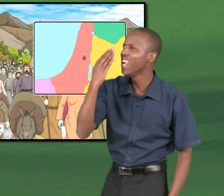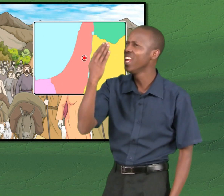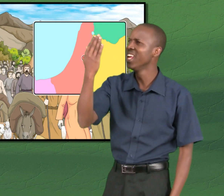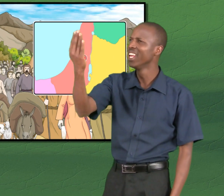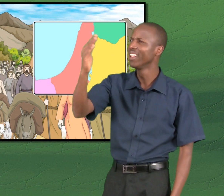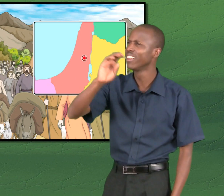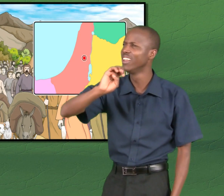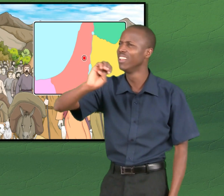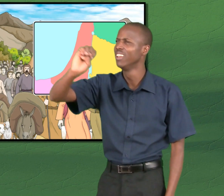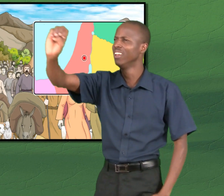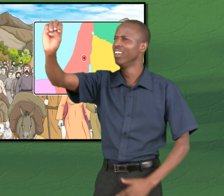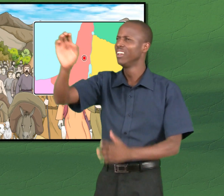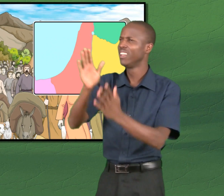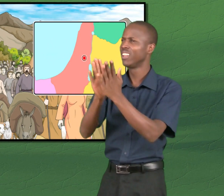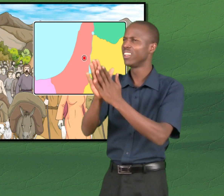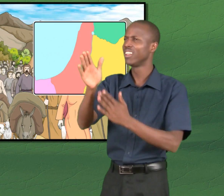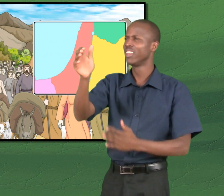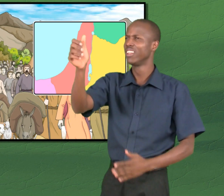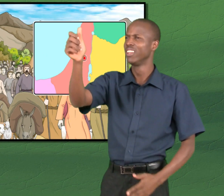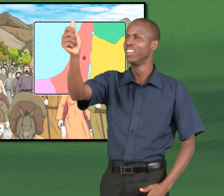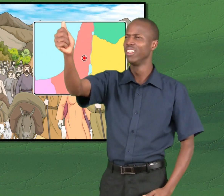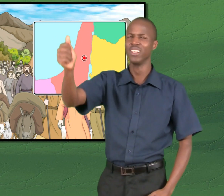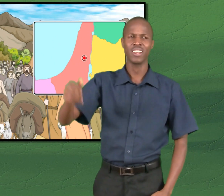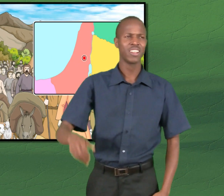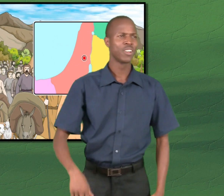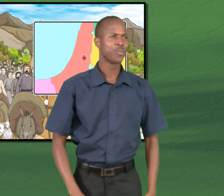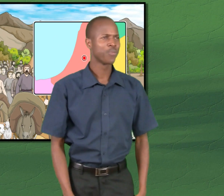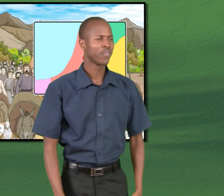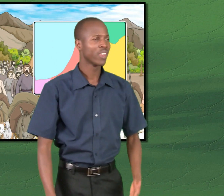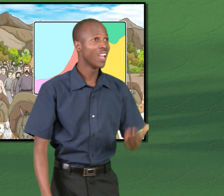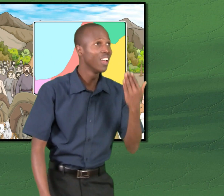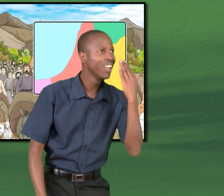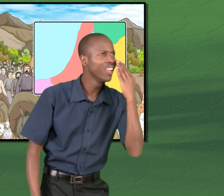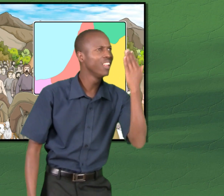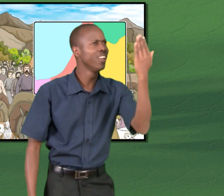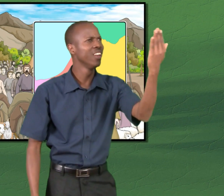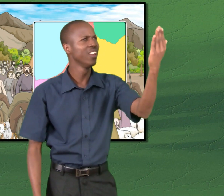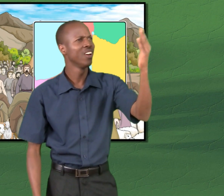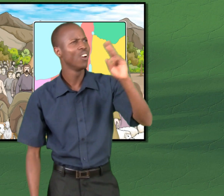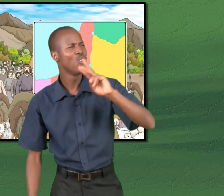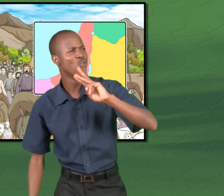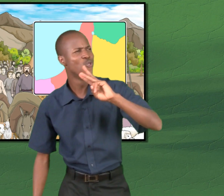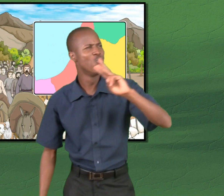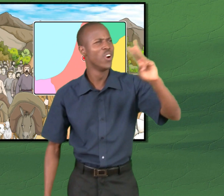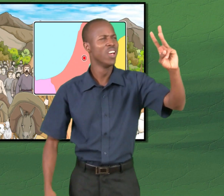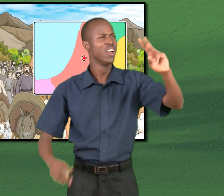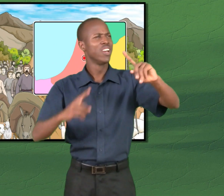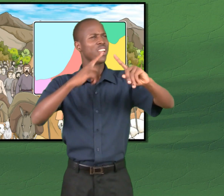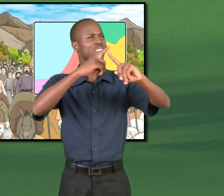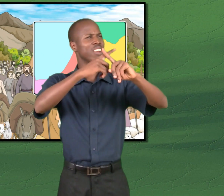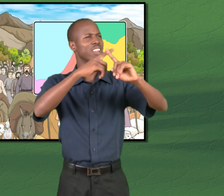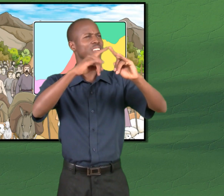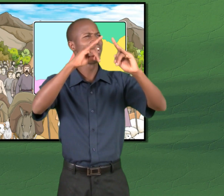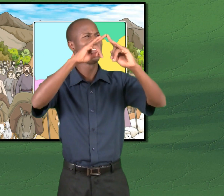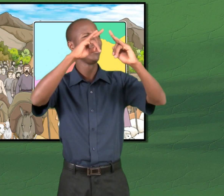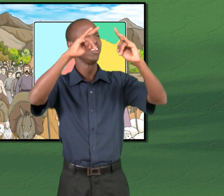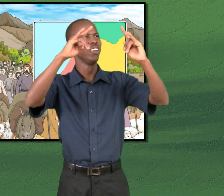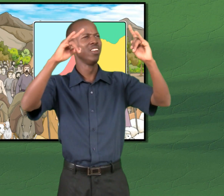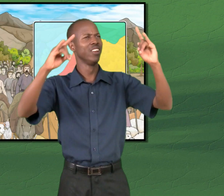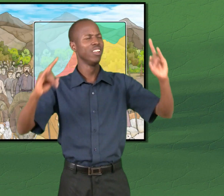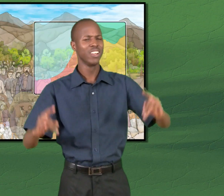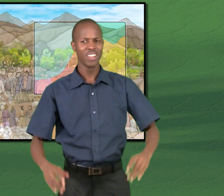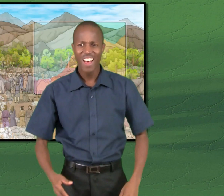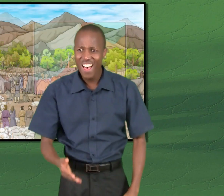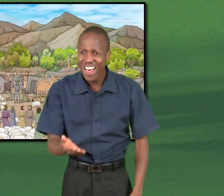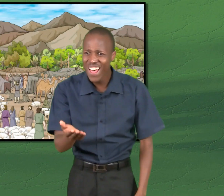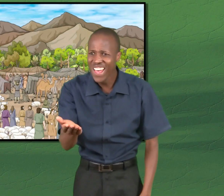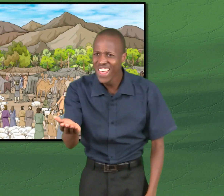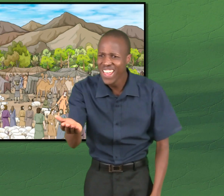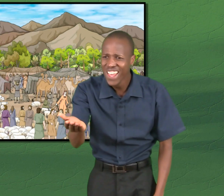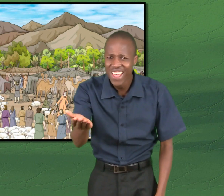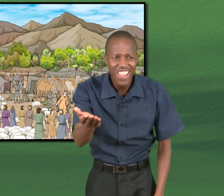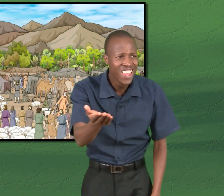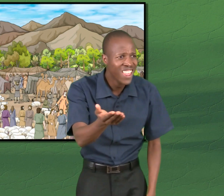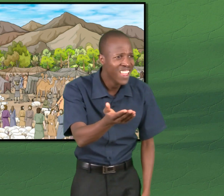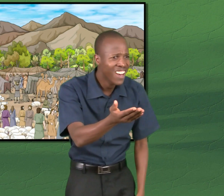And there Abram called on the name of the LORD.